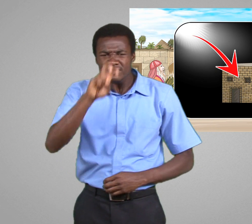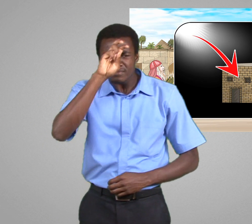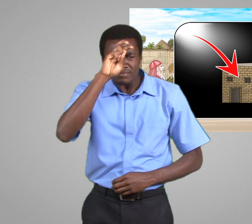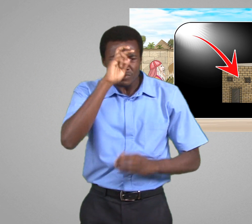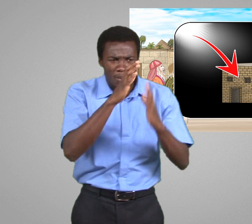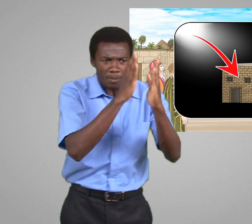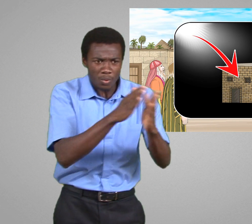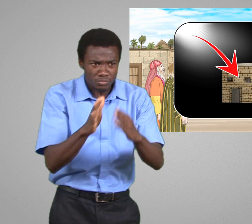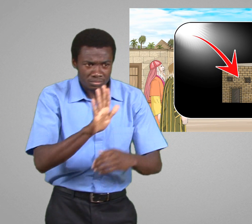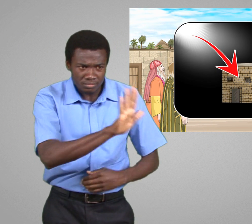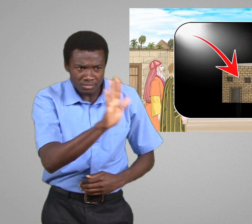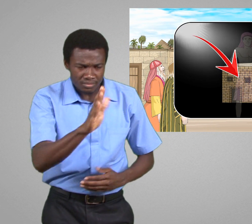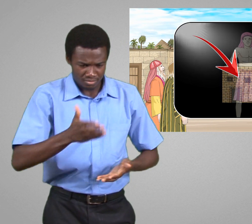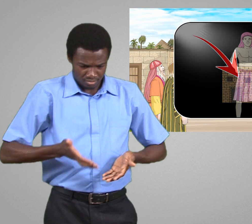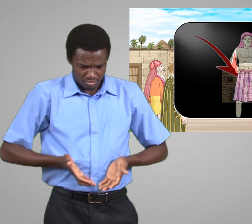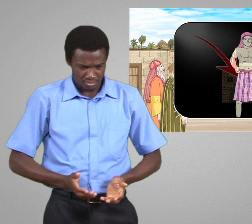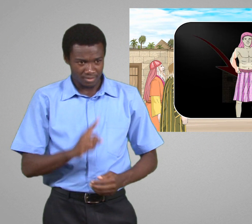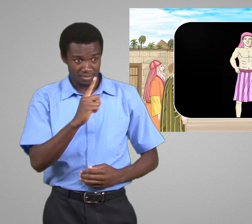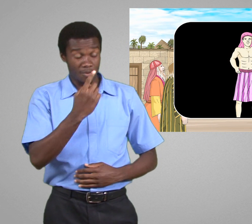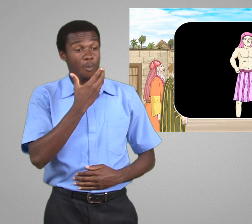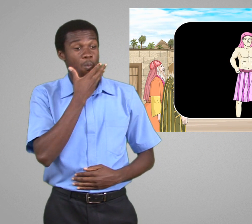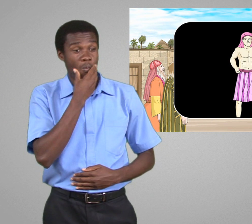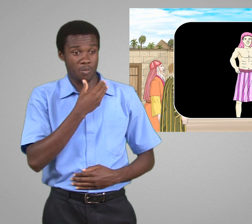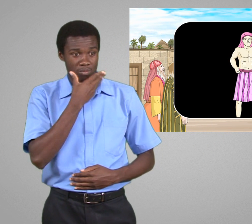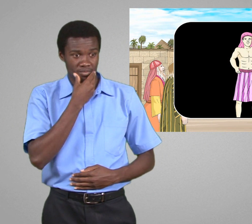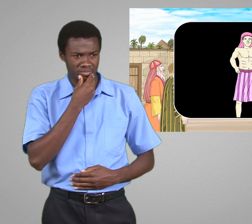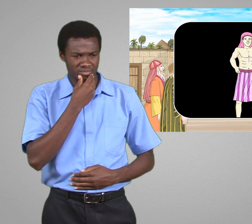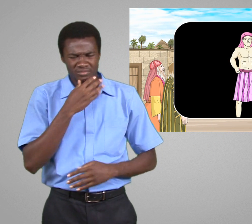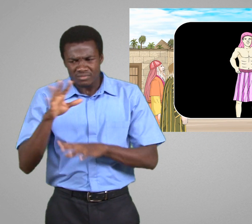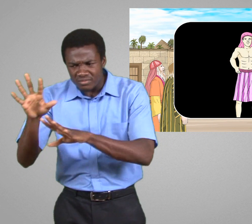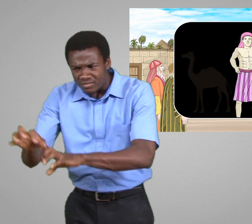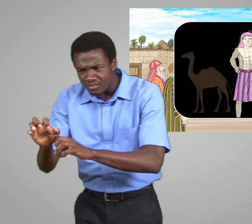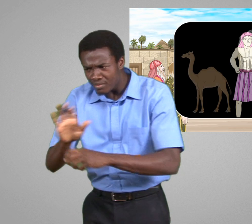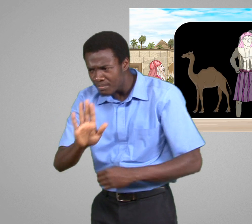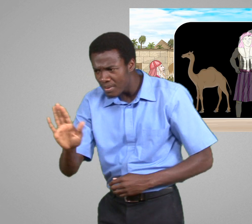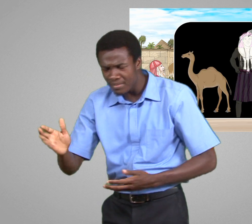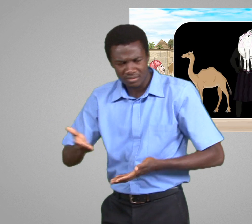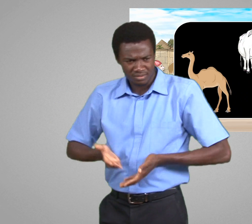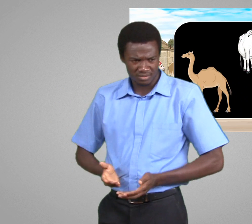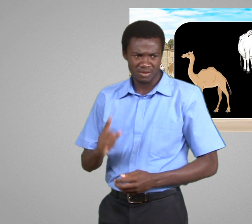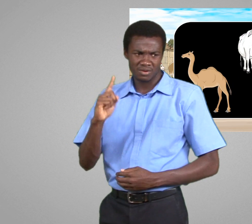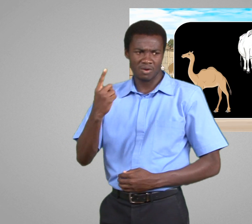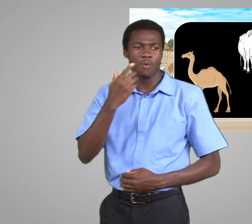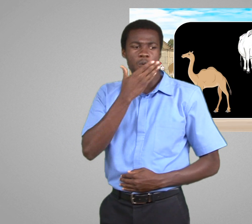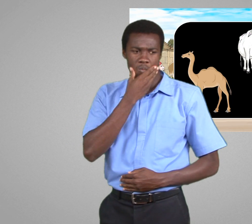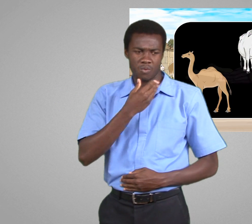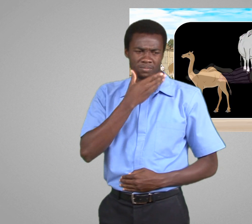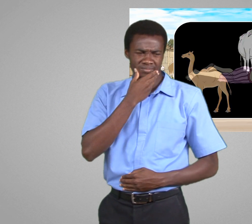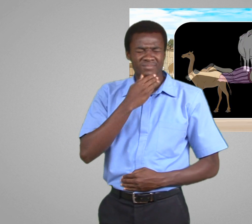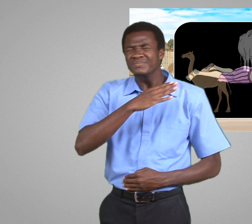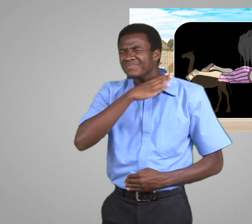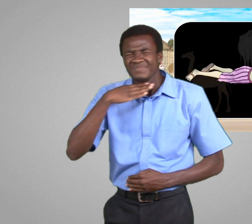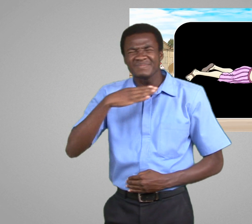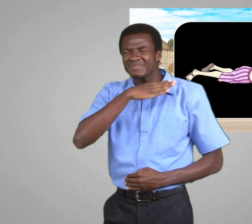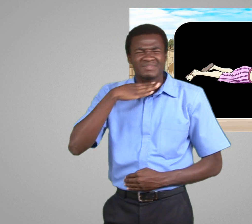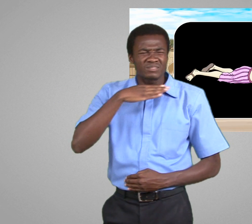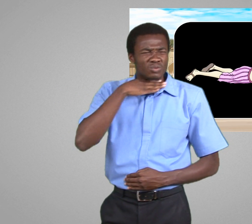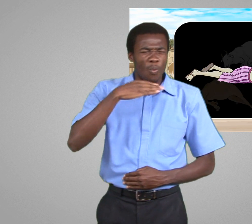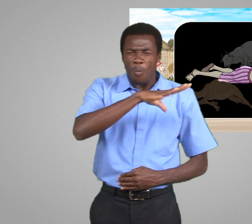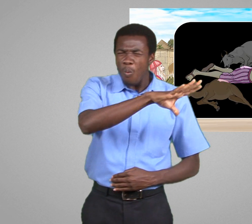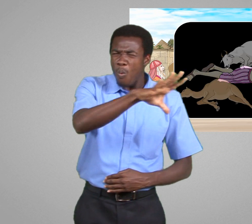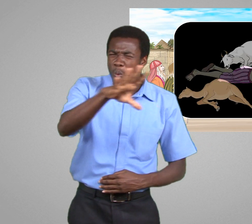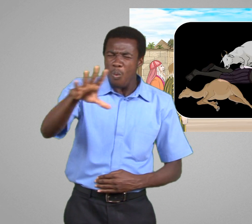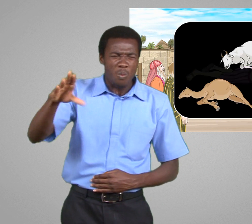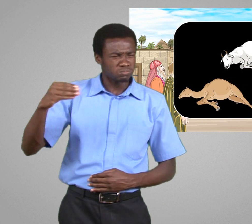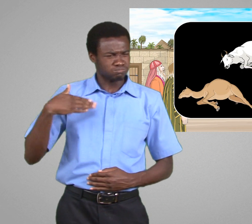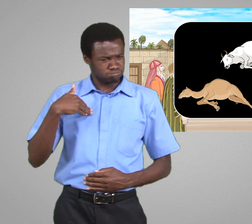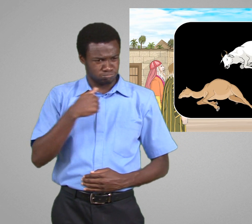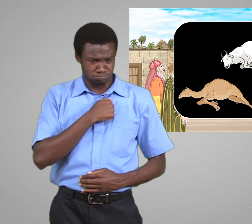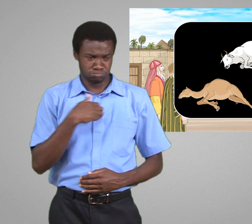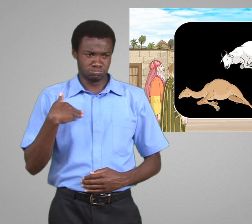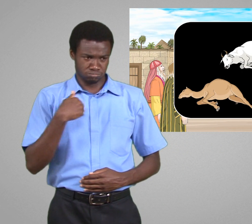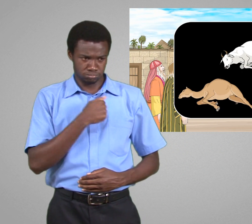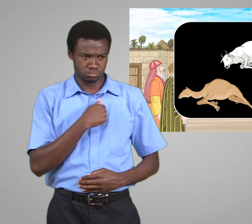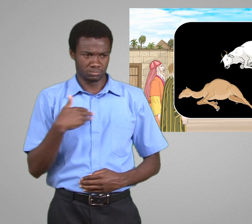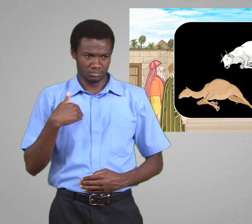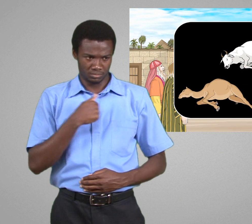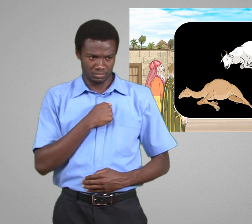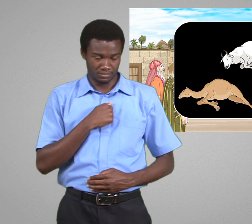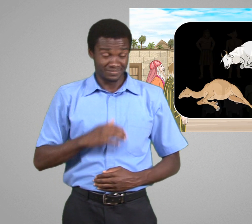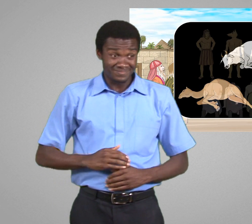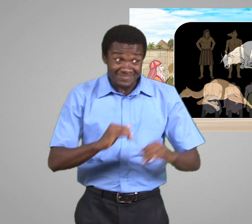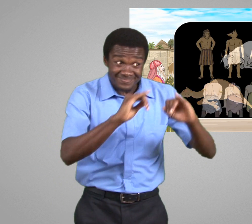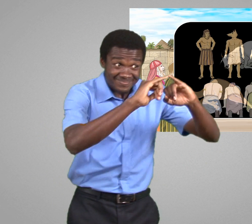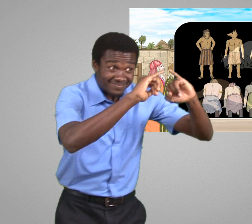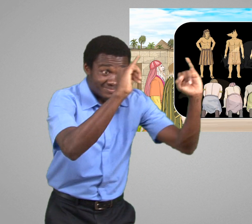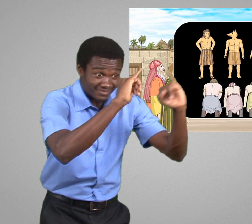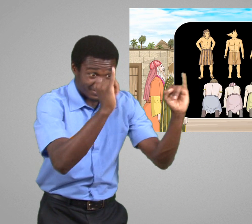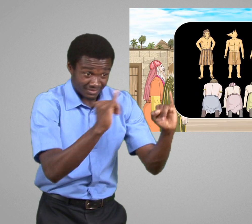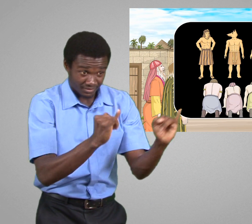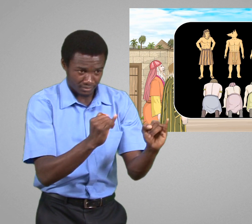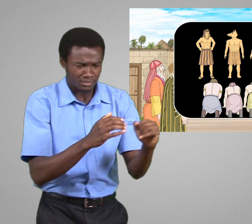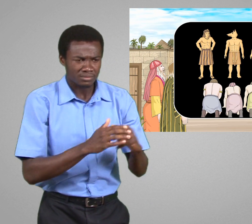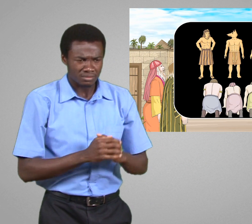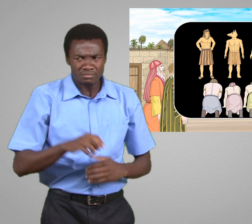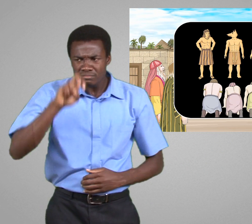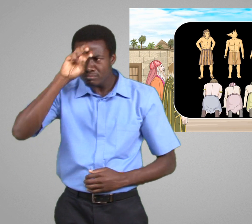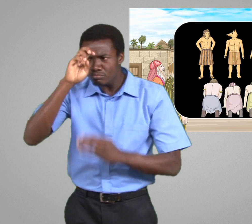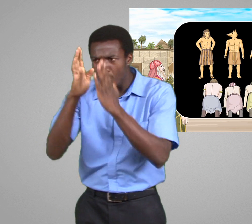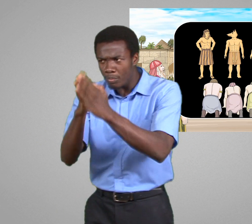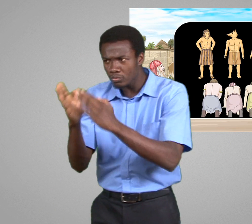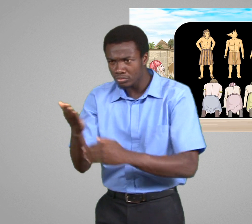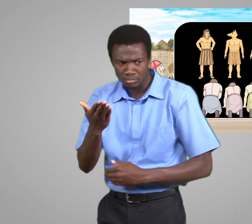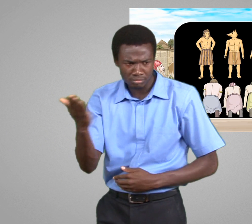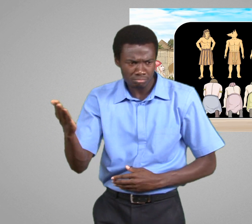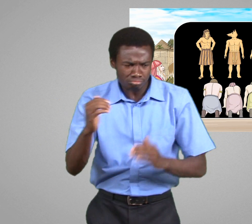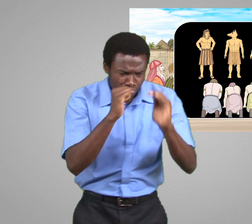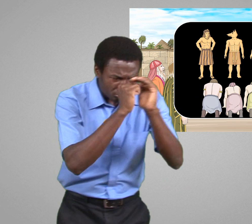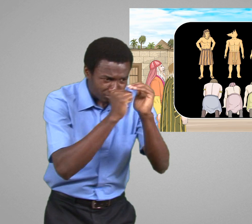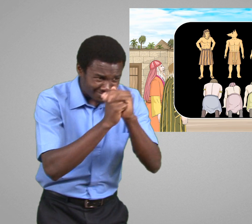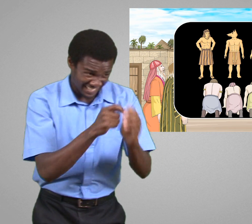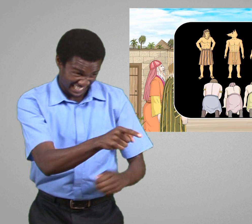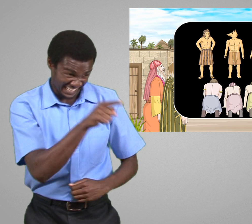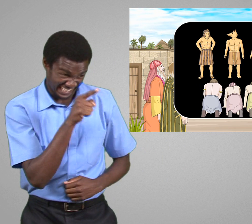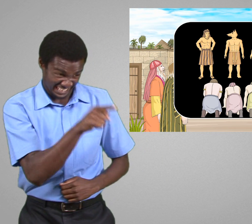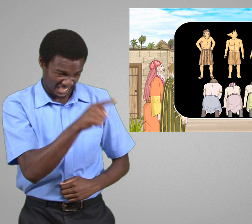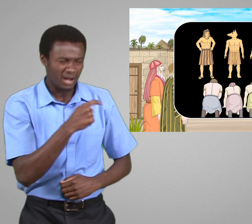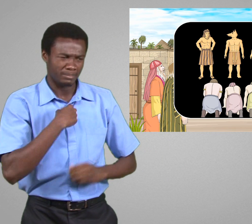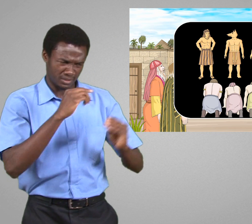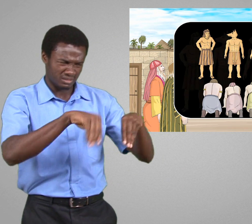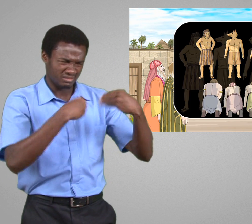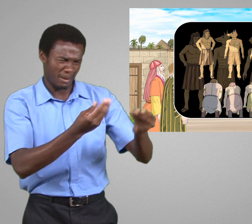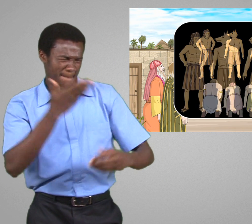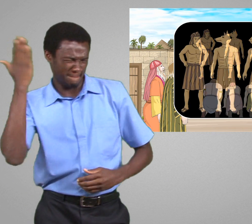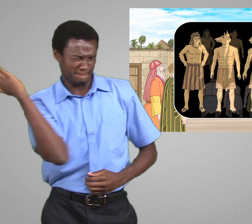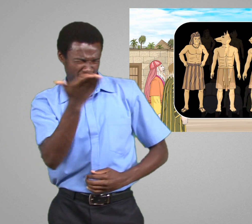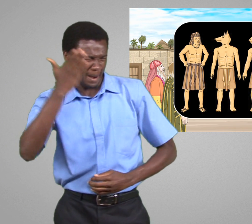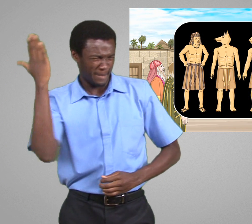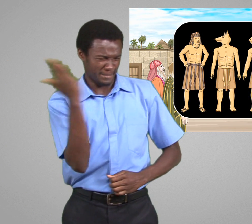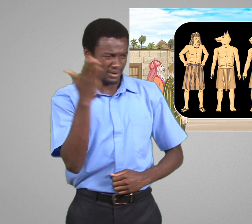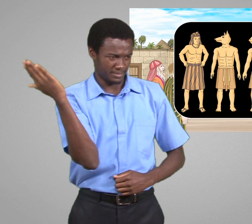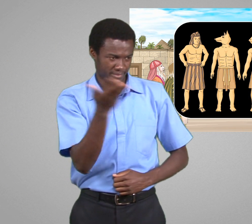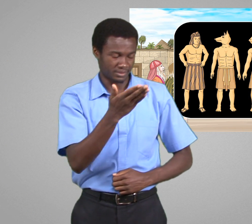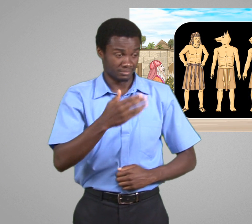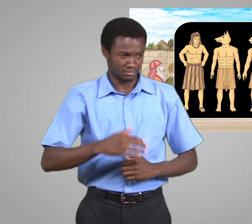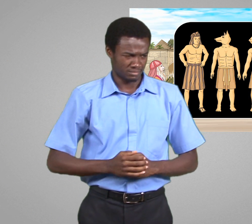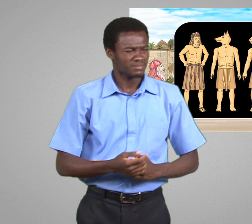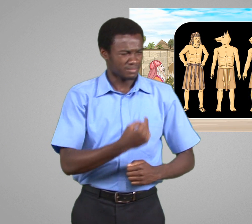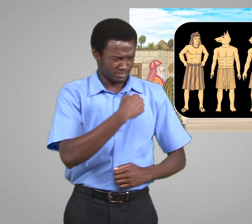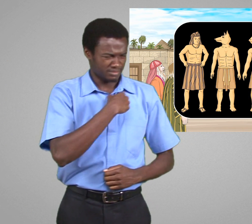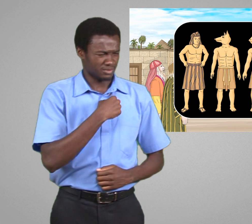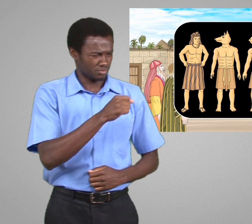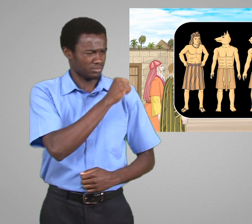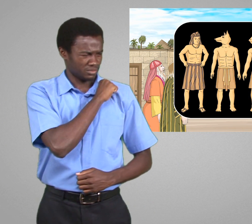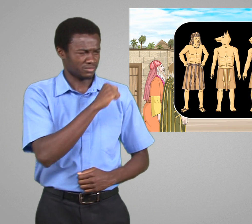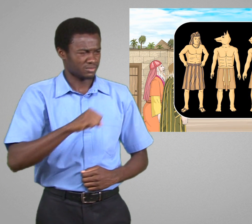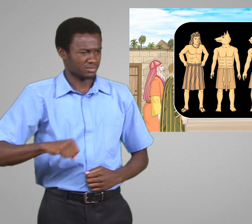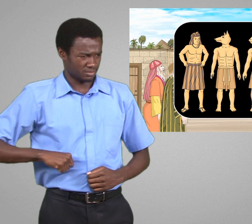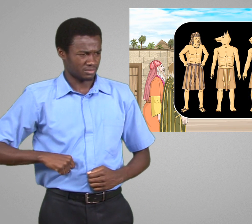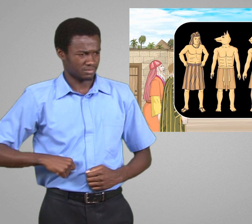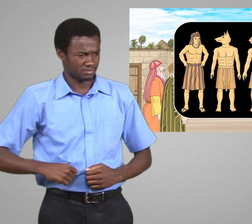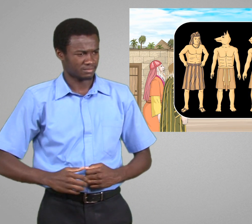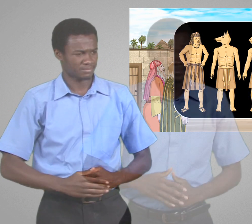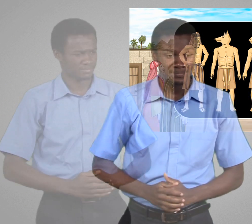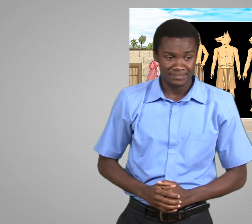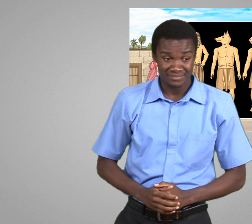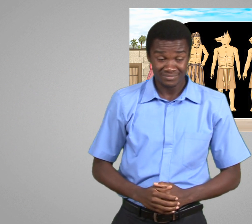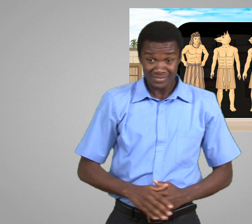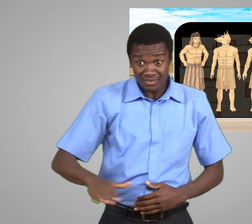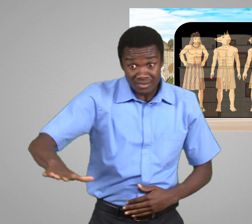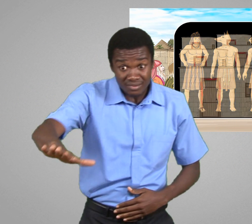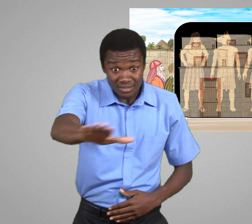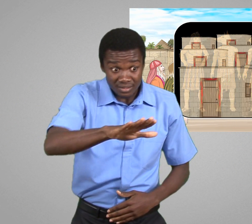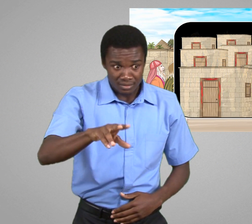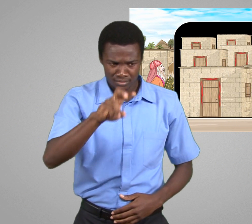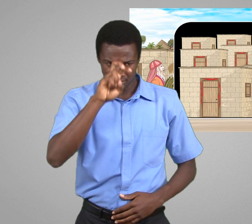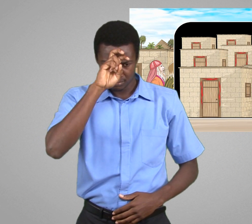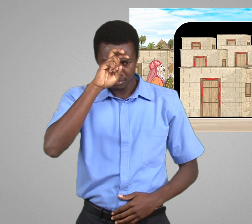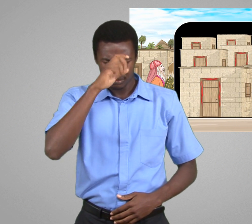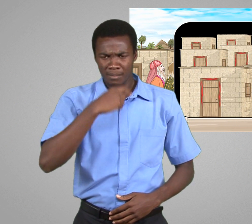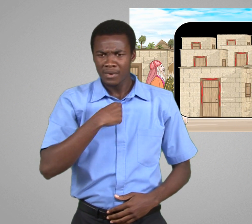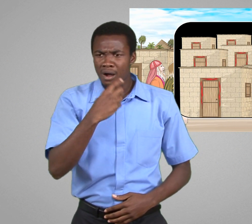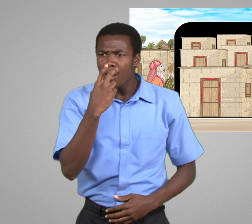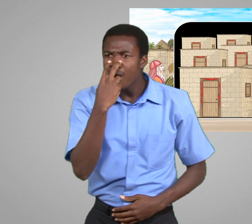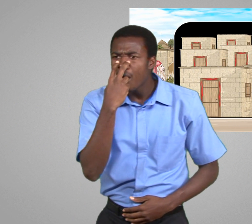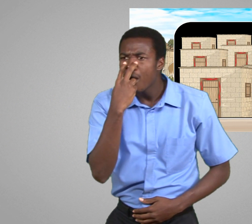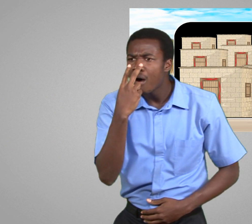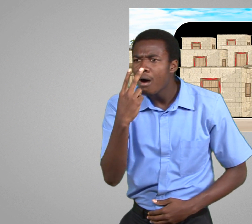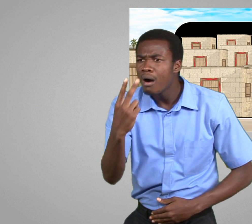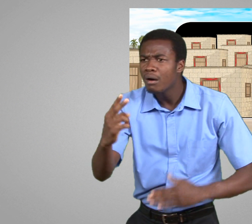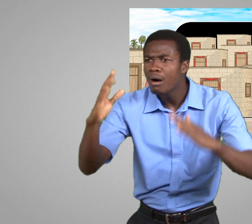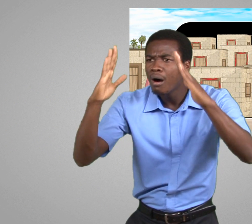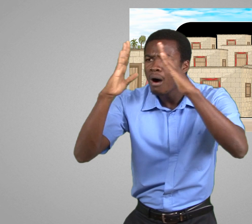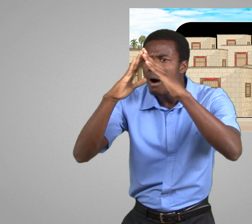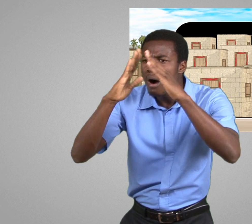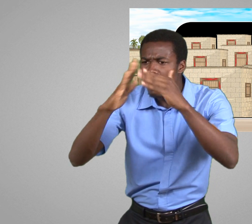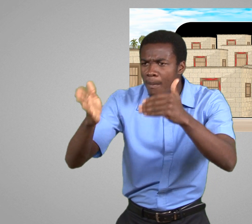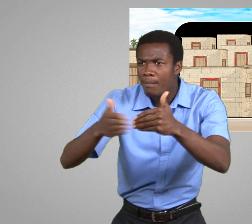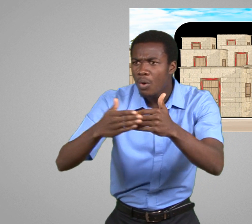On the first day you are to remove the leaven from your houses. Whoever eats anything leavened from the first day through the seventh must be cut off from Israel. On the first day you are to hold a sacred assembly, and another on the seventh day.